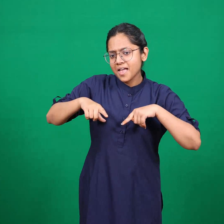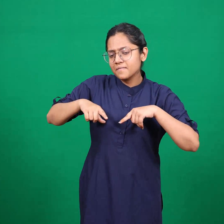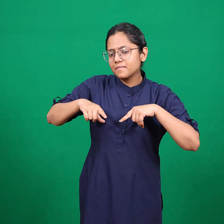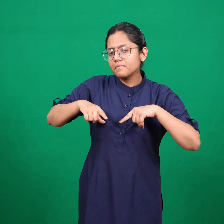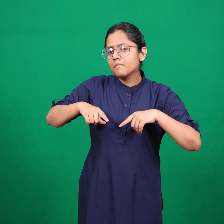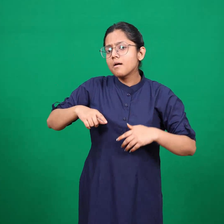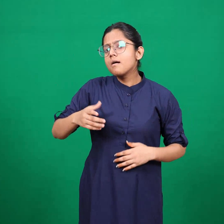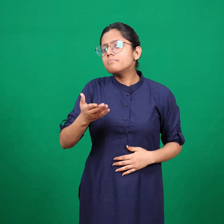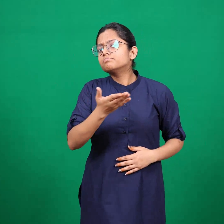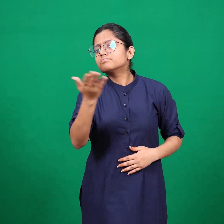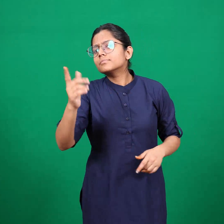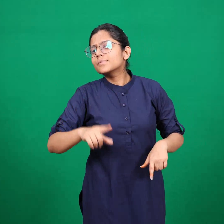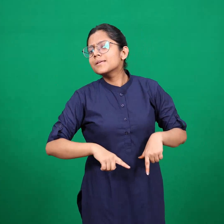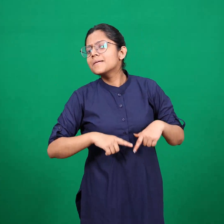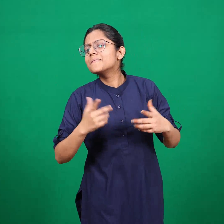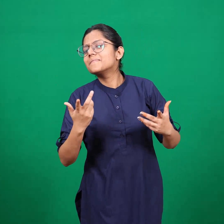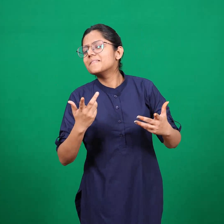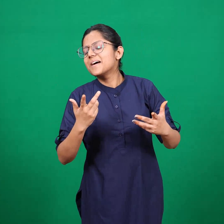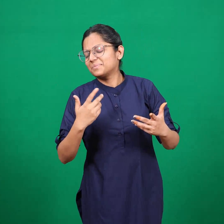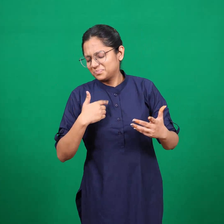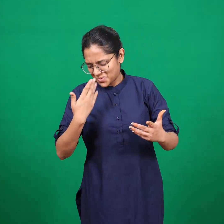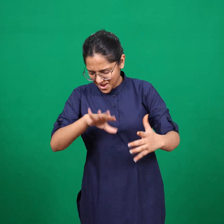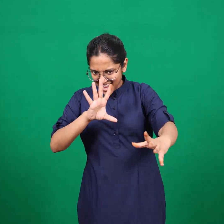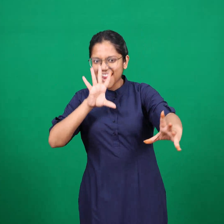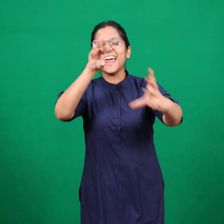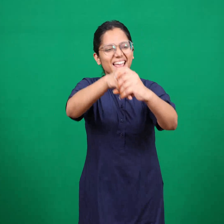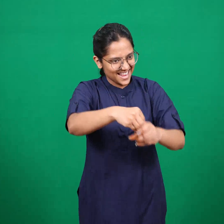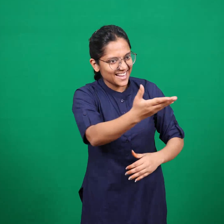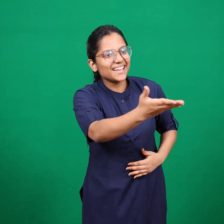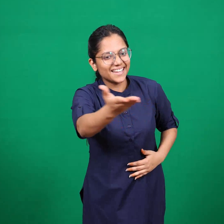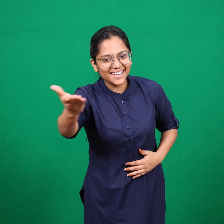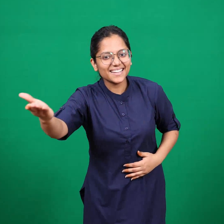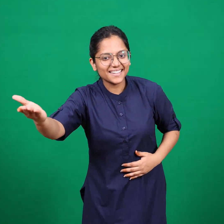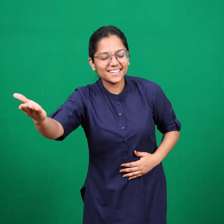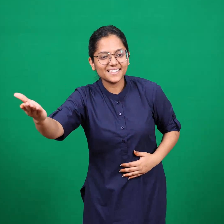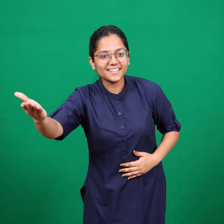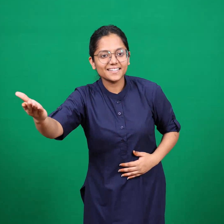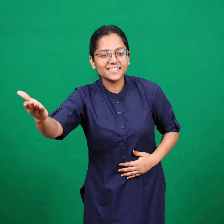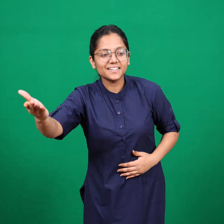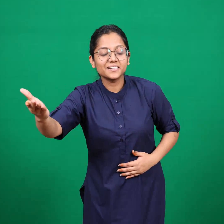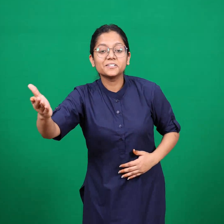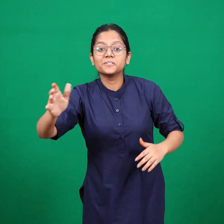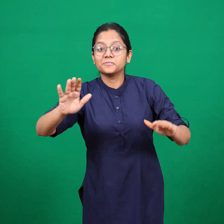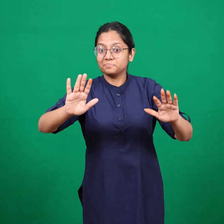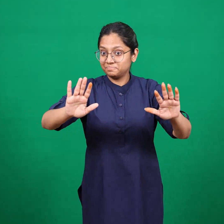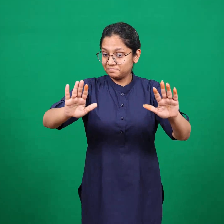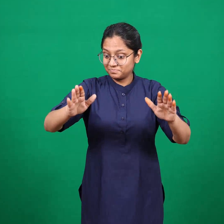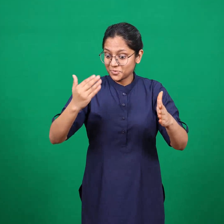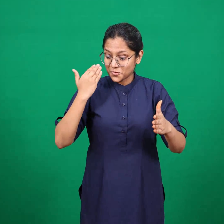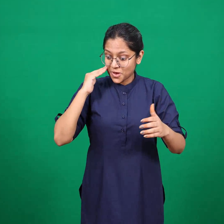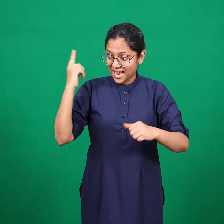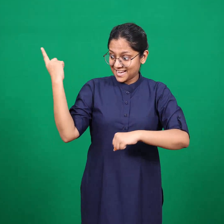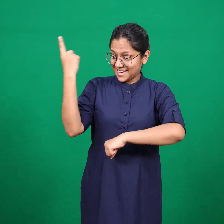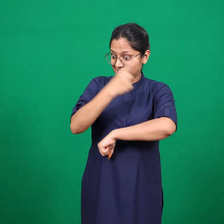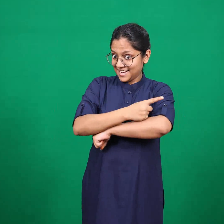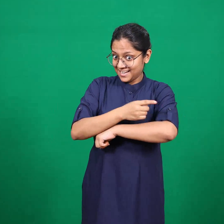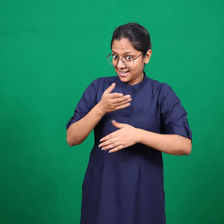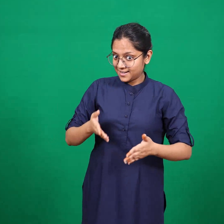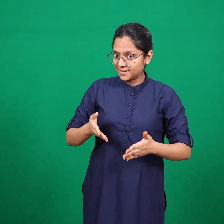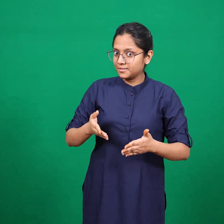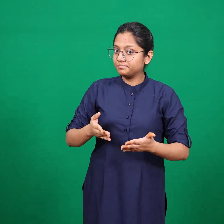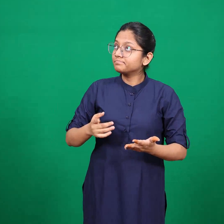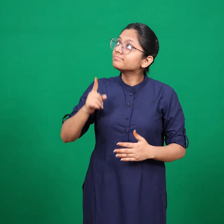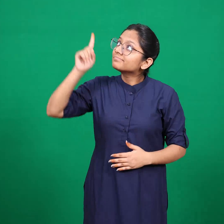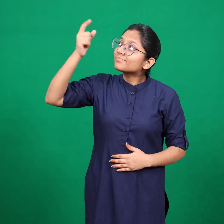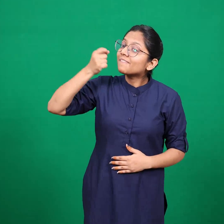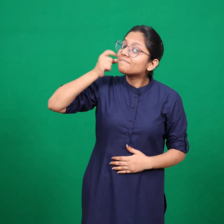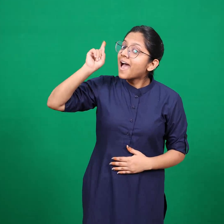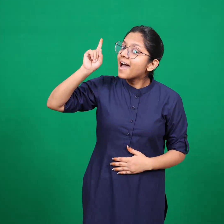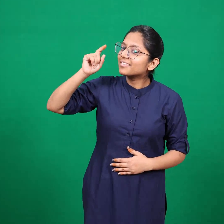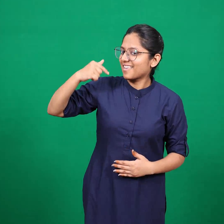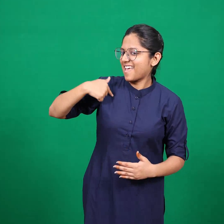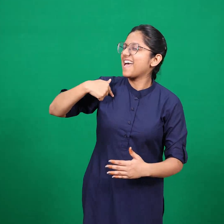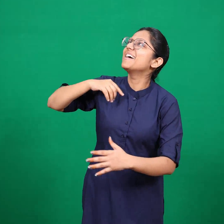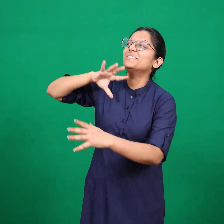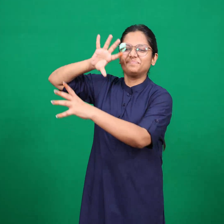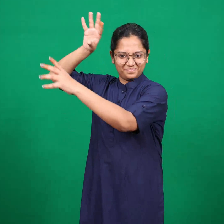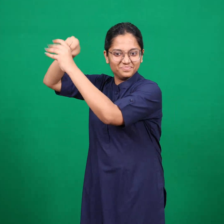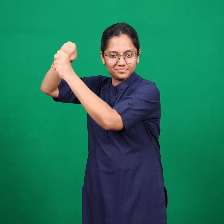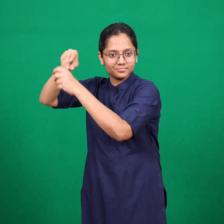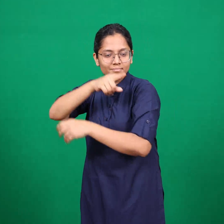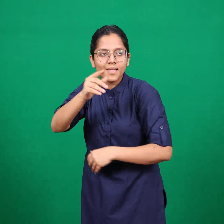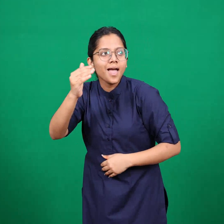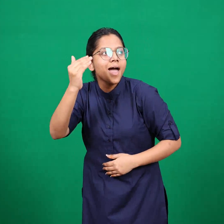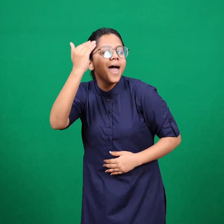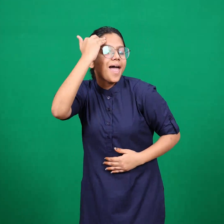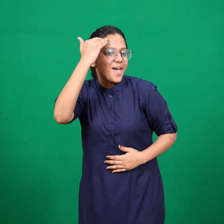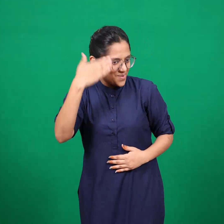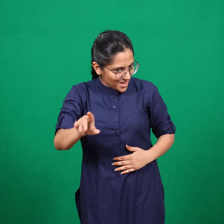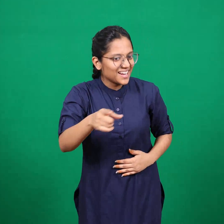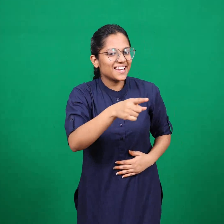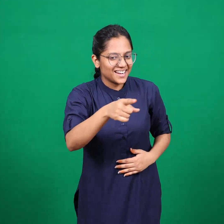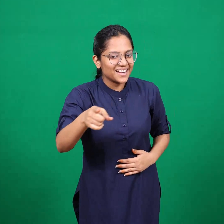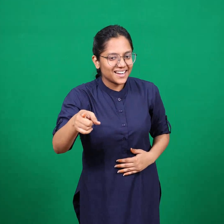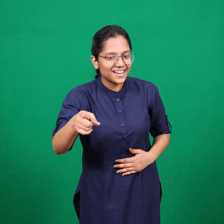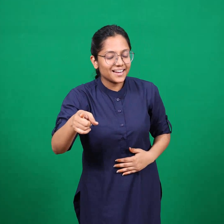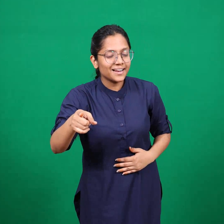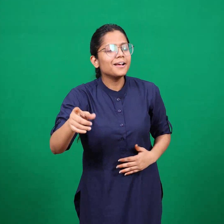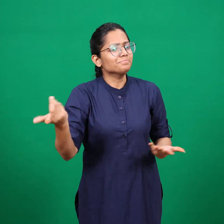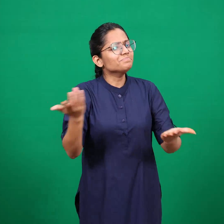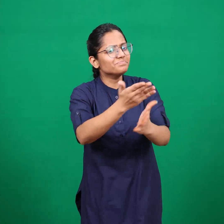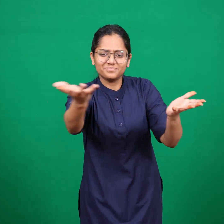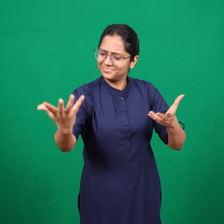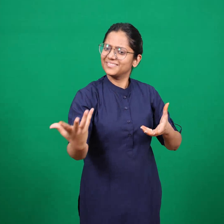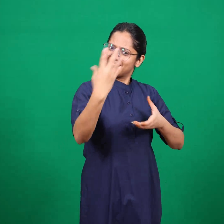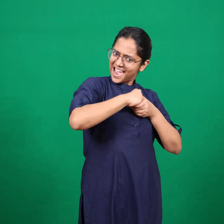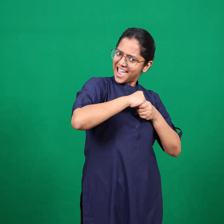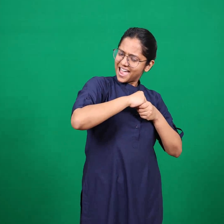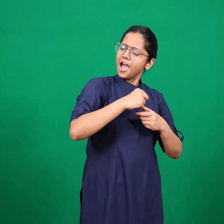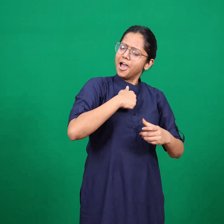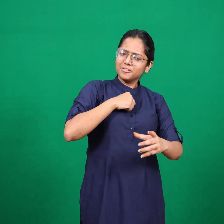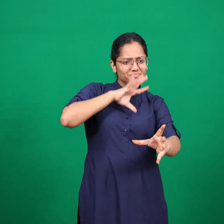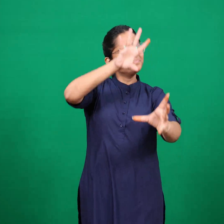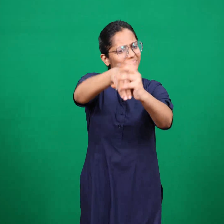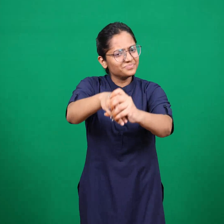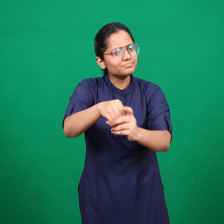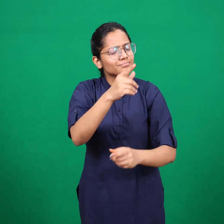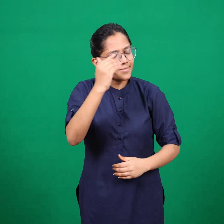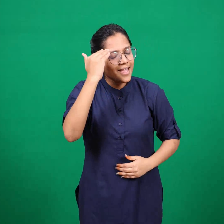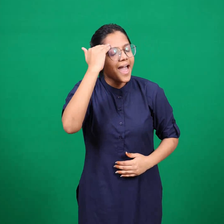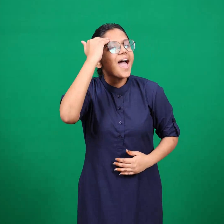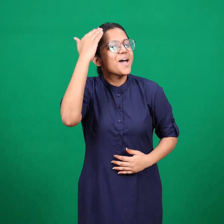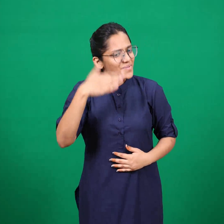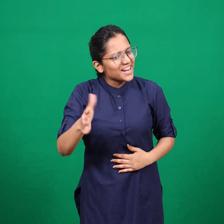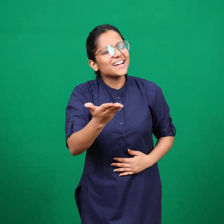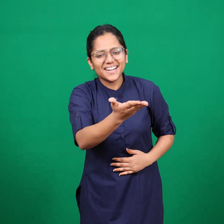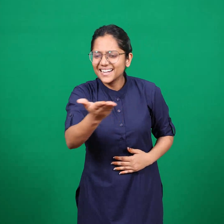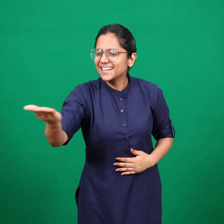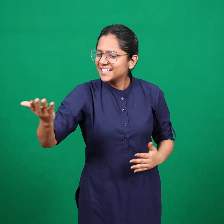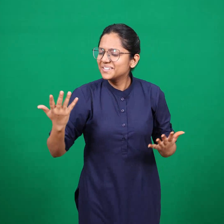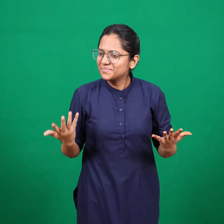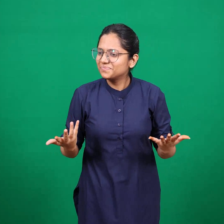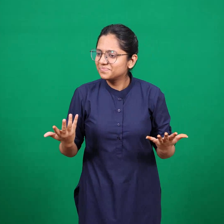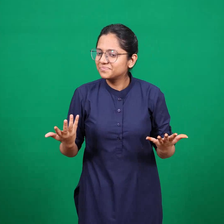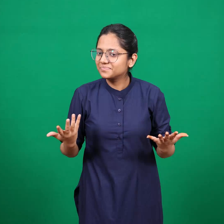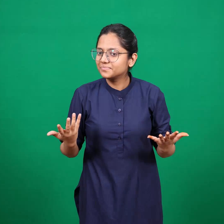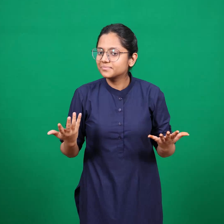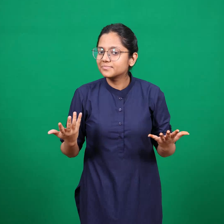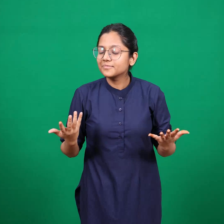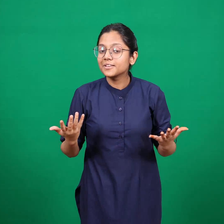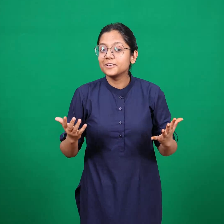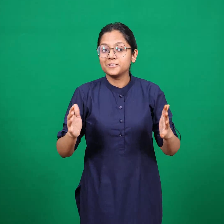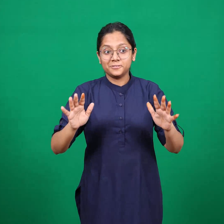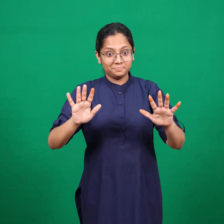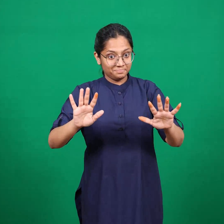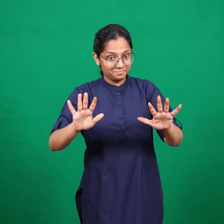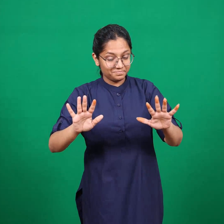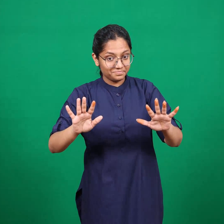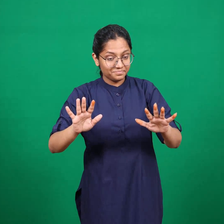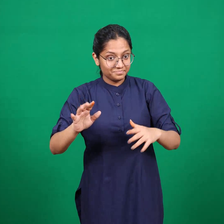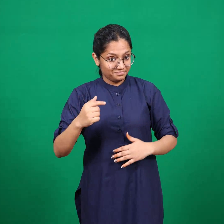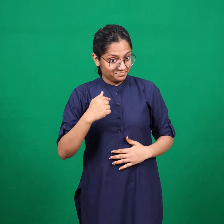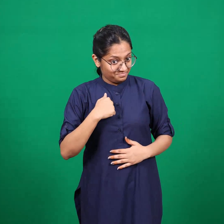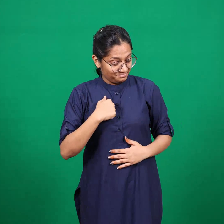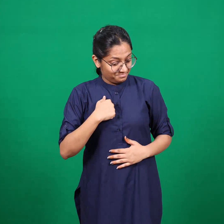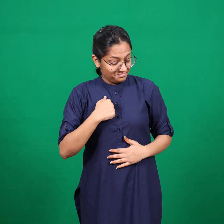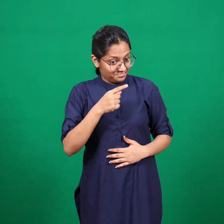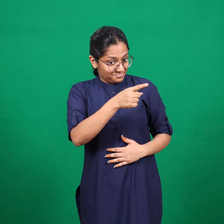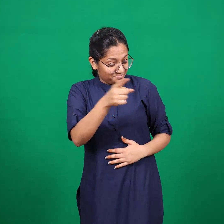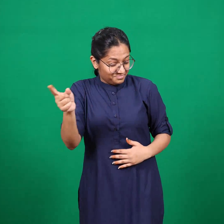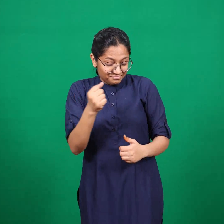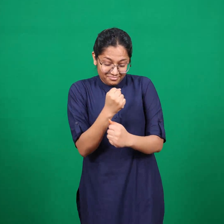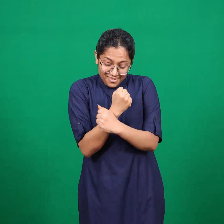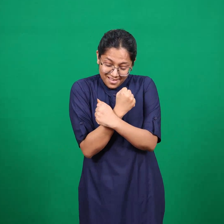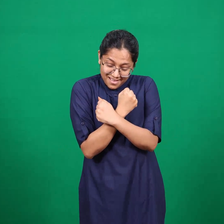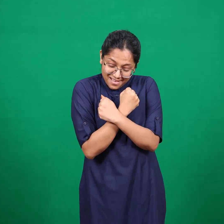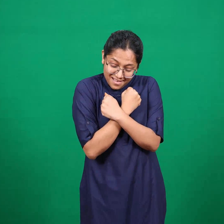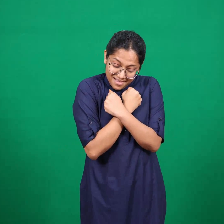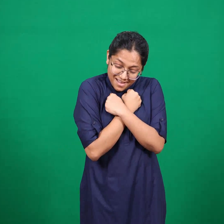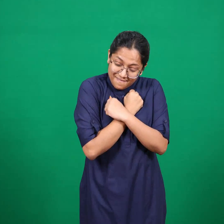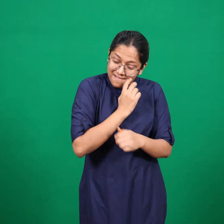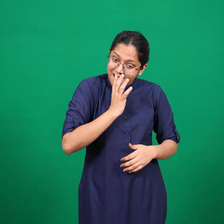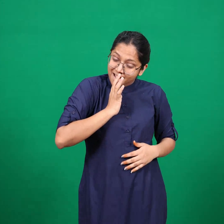On that day you will know that I am in My Father, and you are in Me, and I am in you.